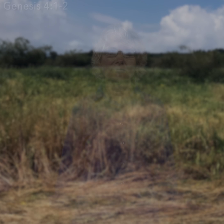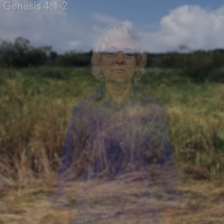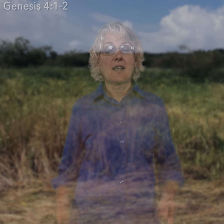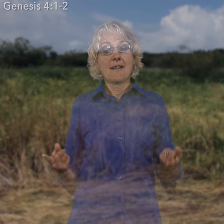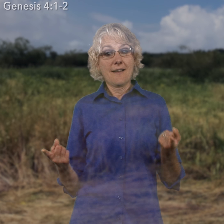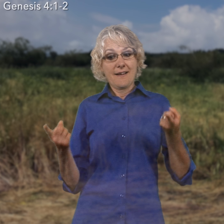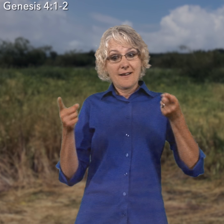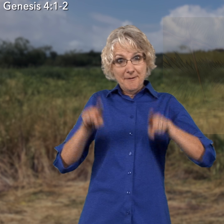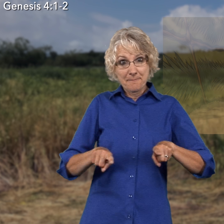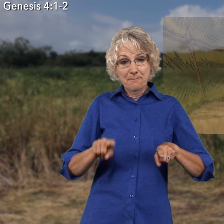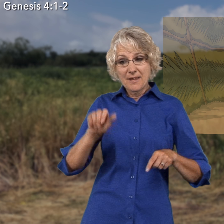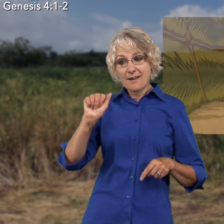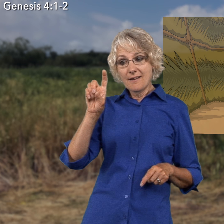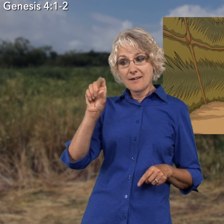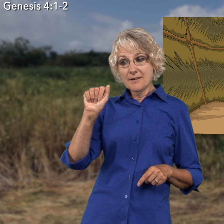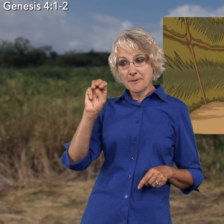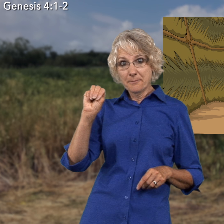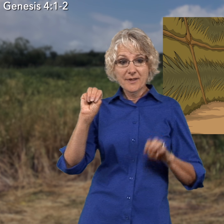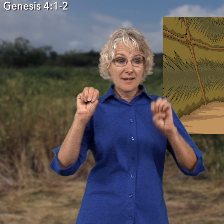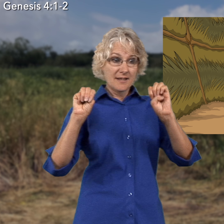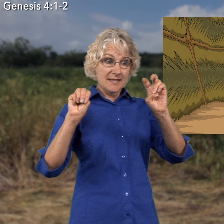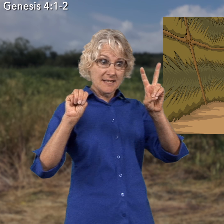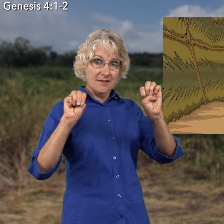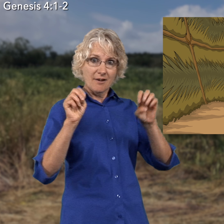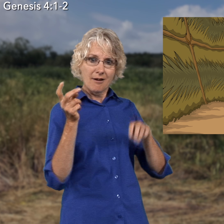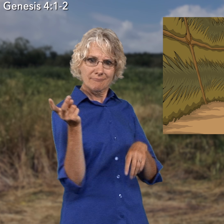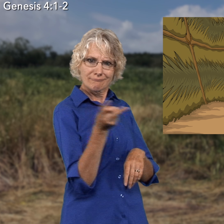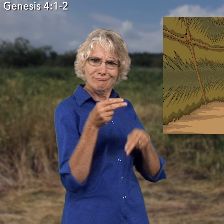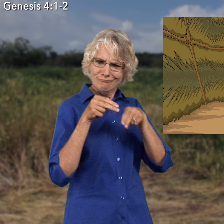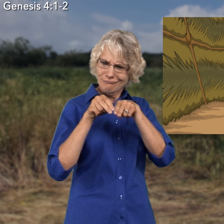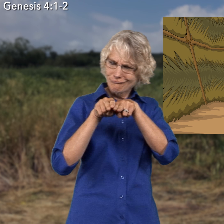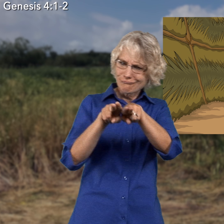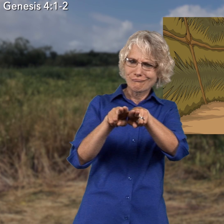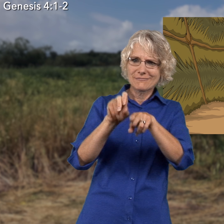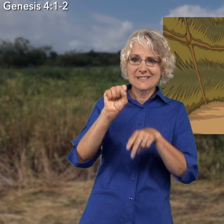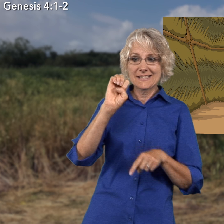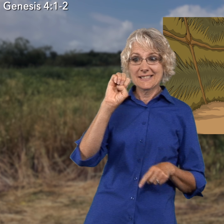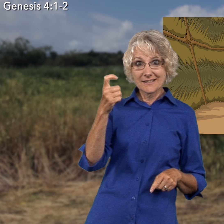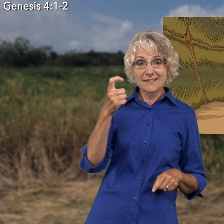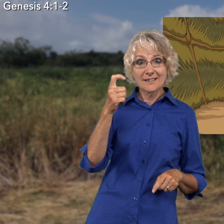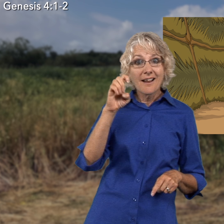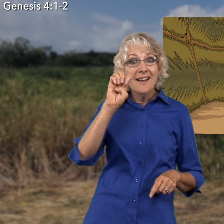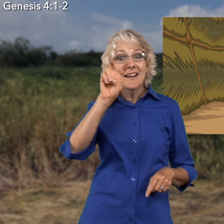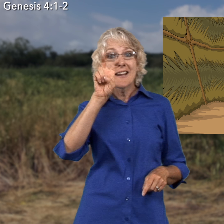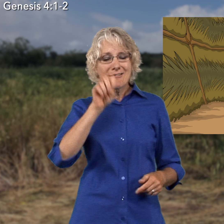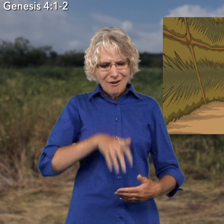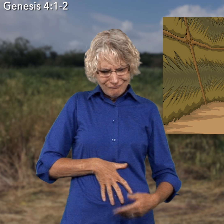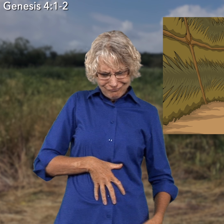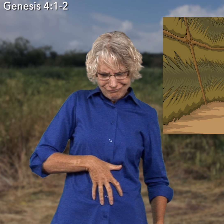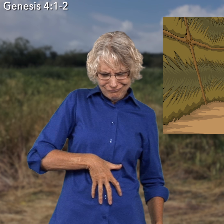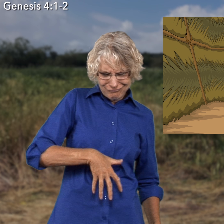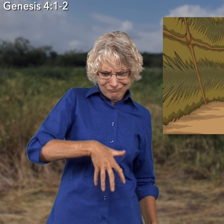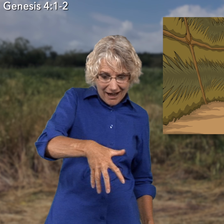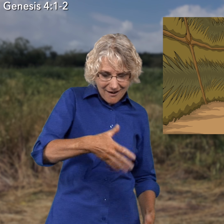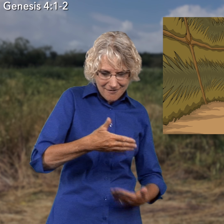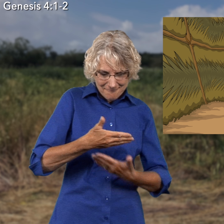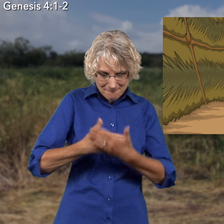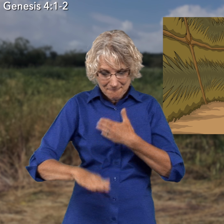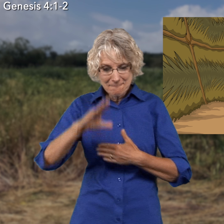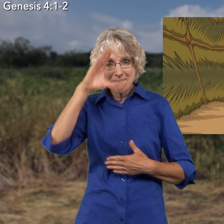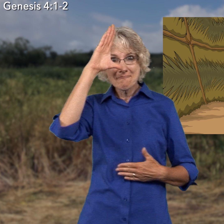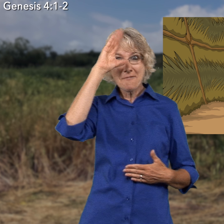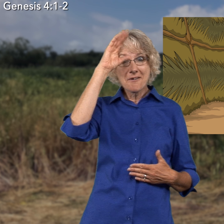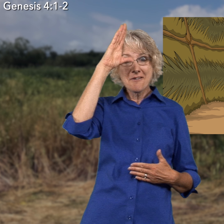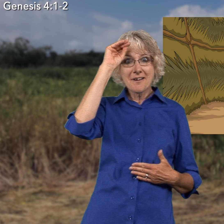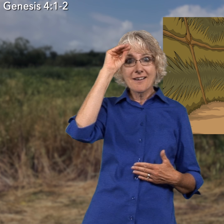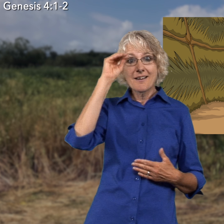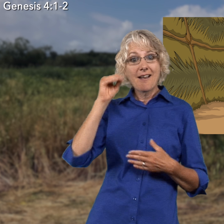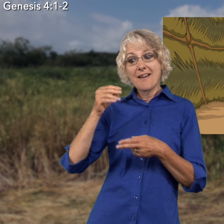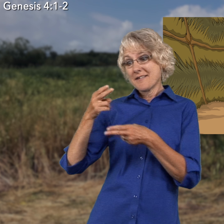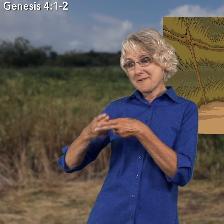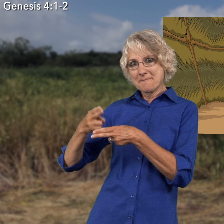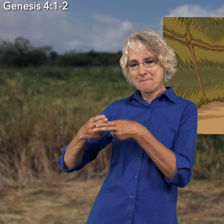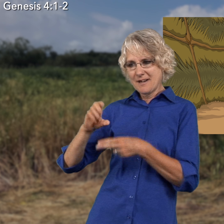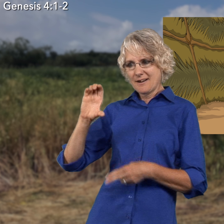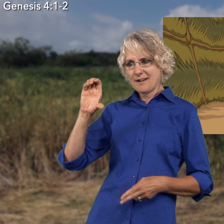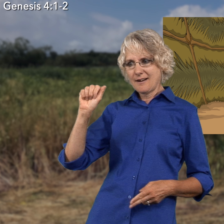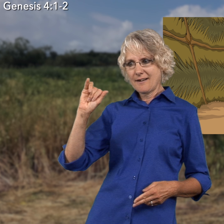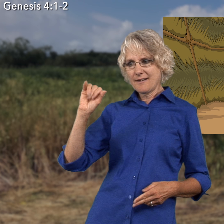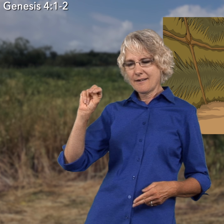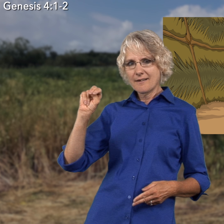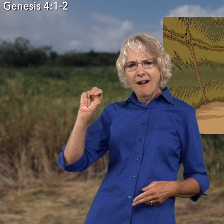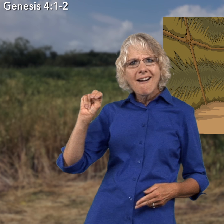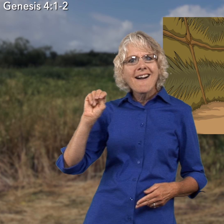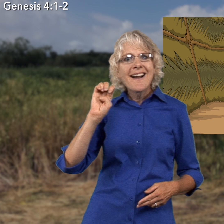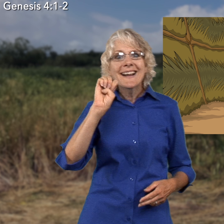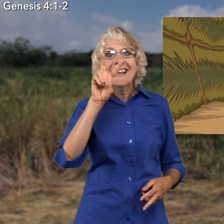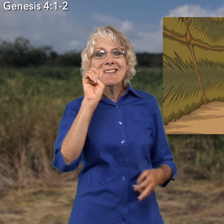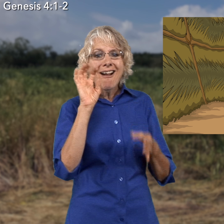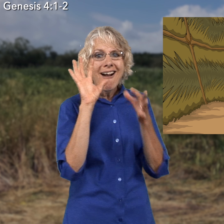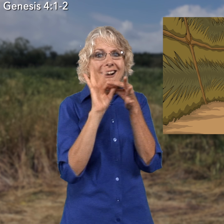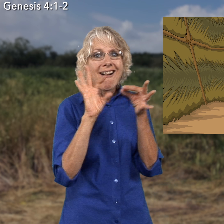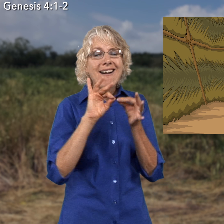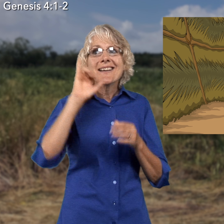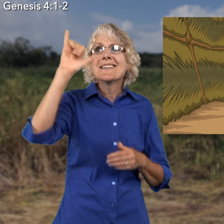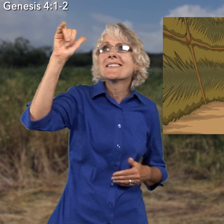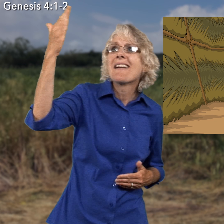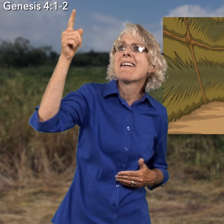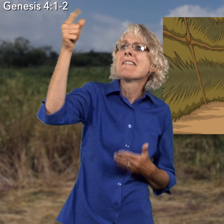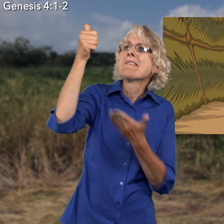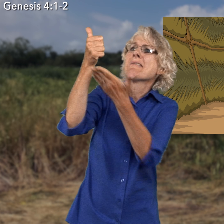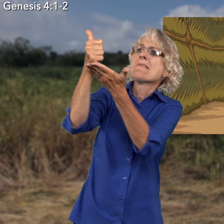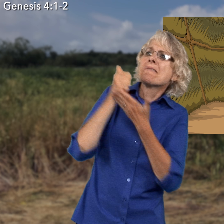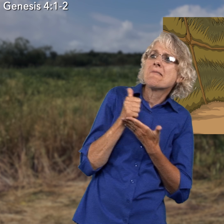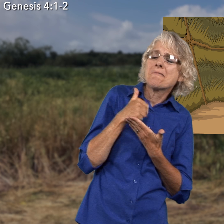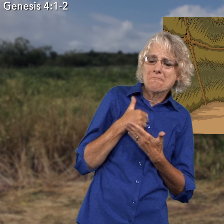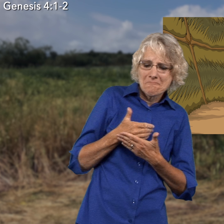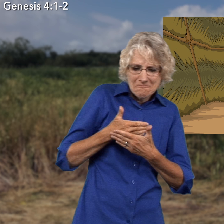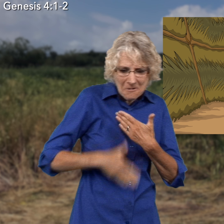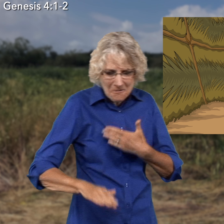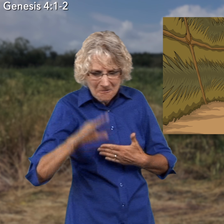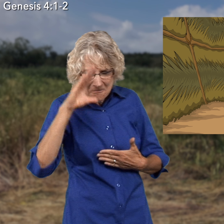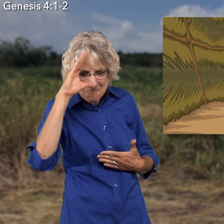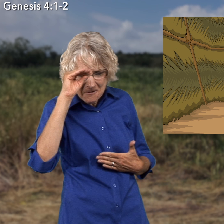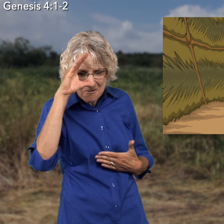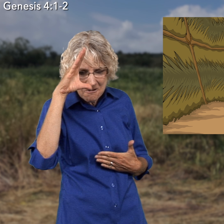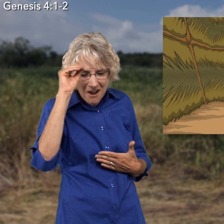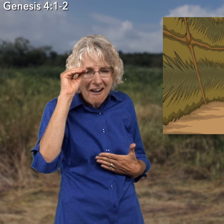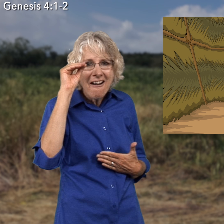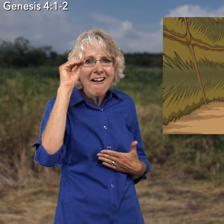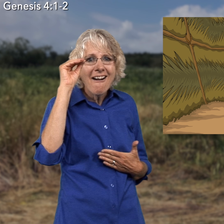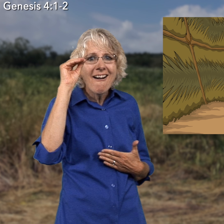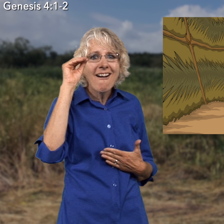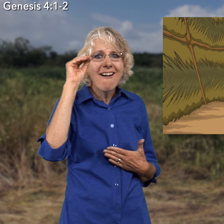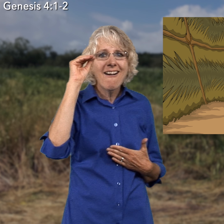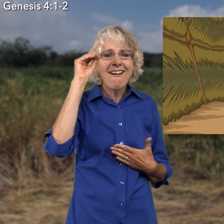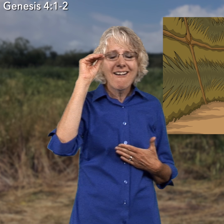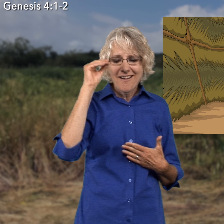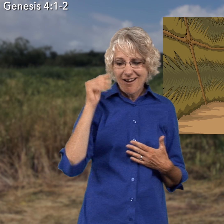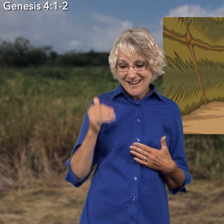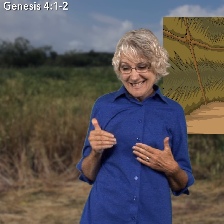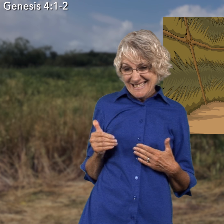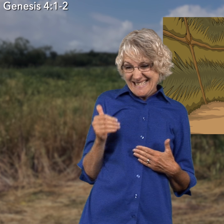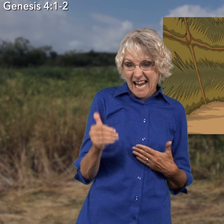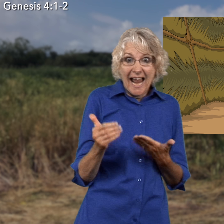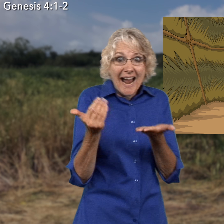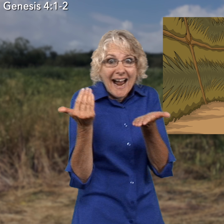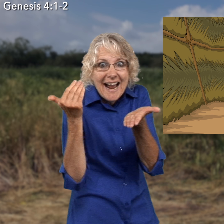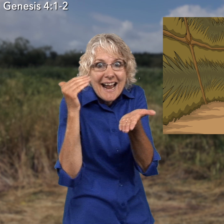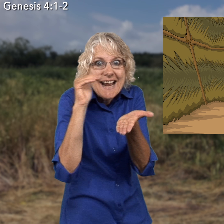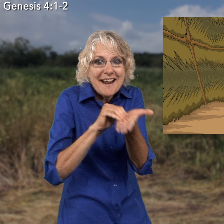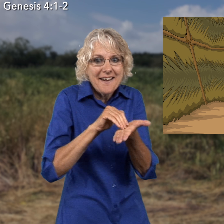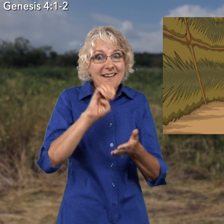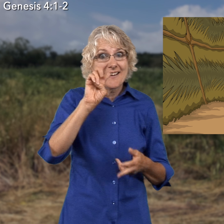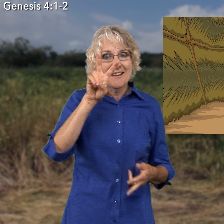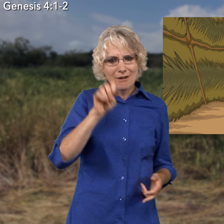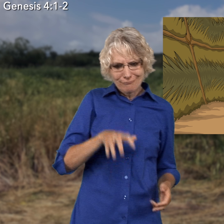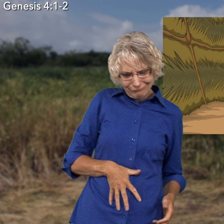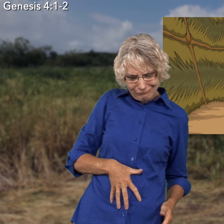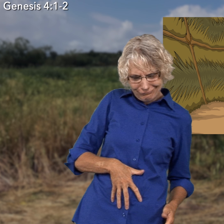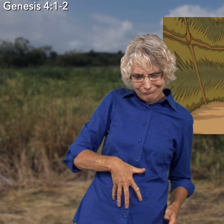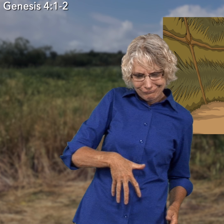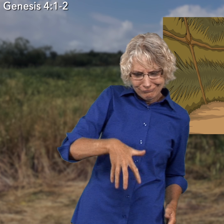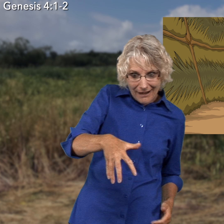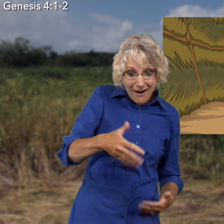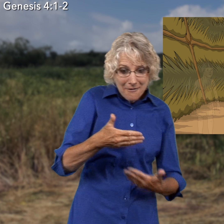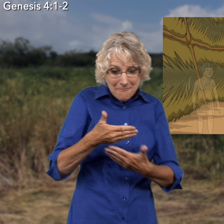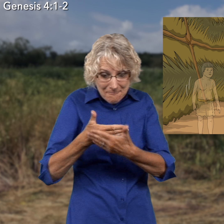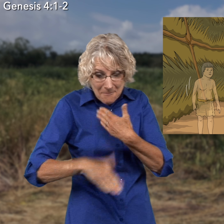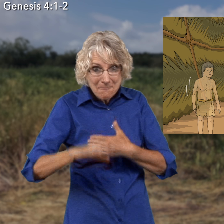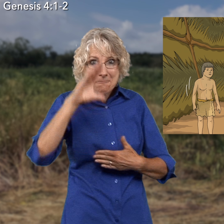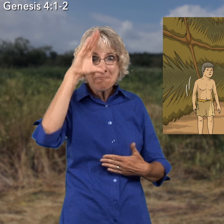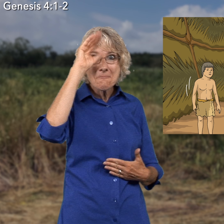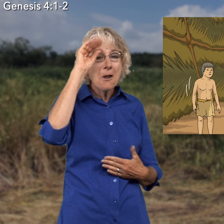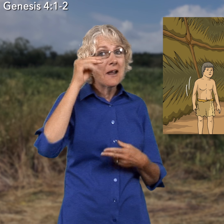And Adam had relations with his wife Eve, and she conceived and gave birth to Cain. “With the help of the LORD I have brought forth a man,” she said.